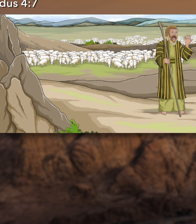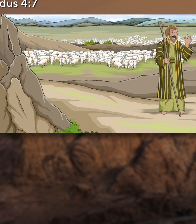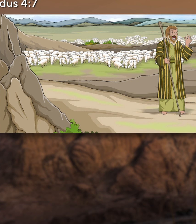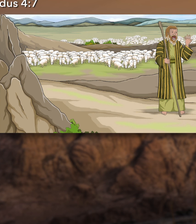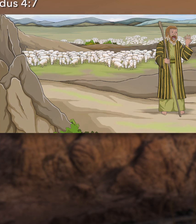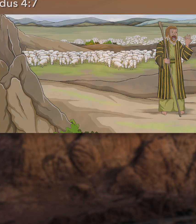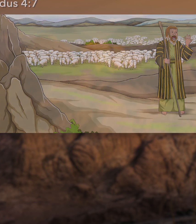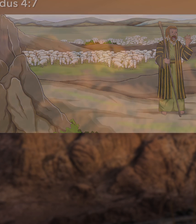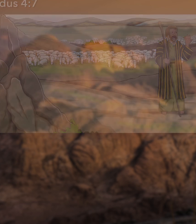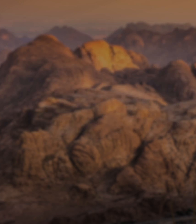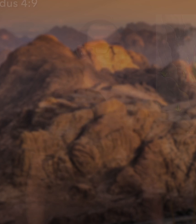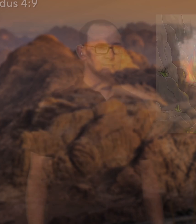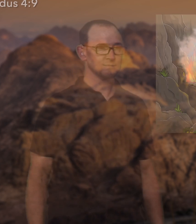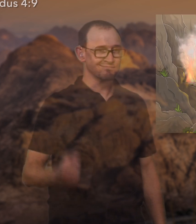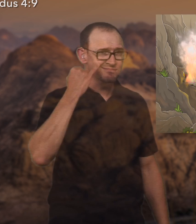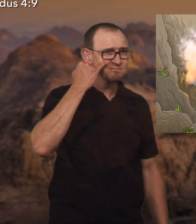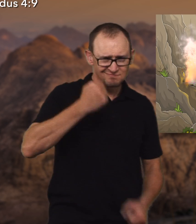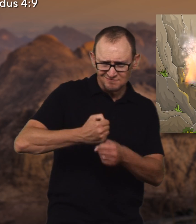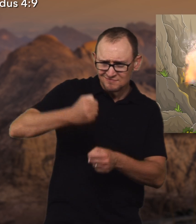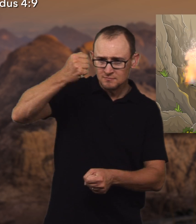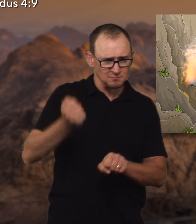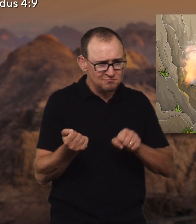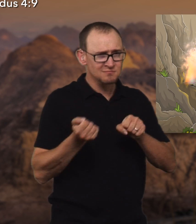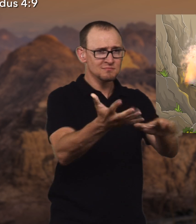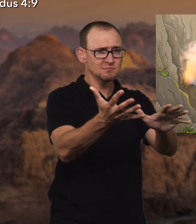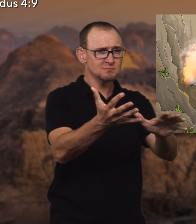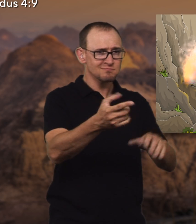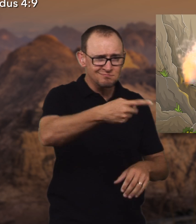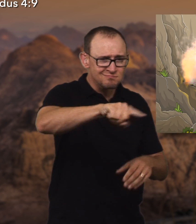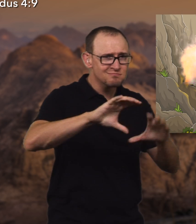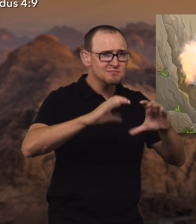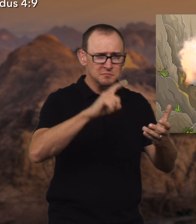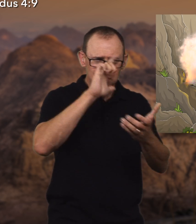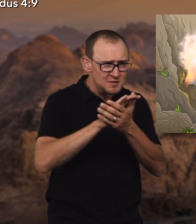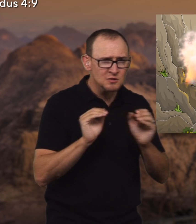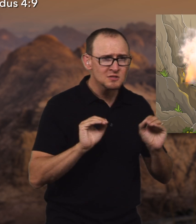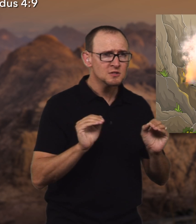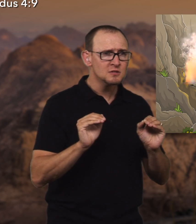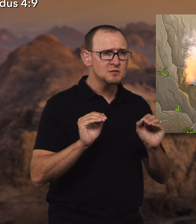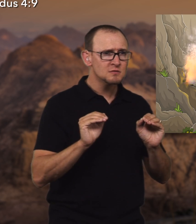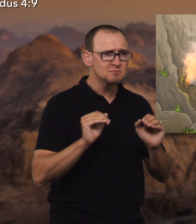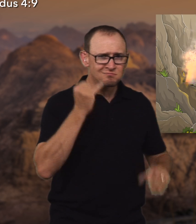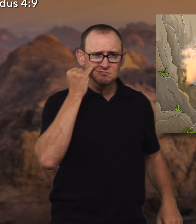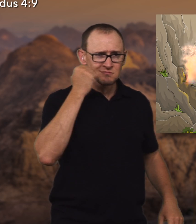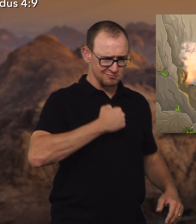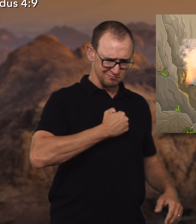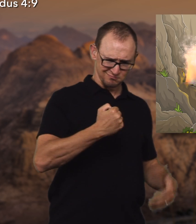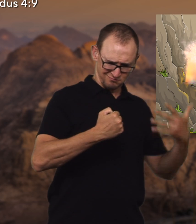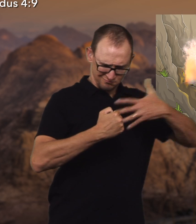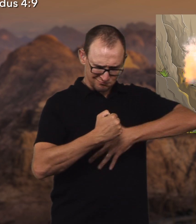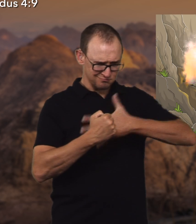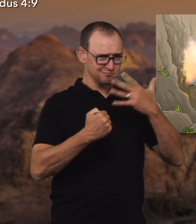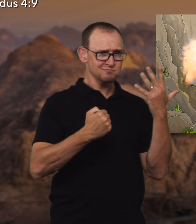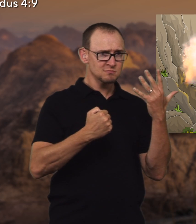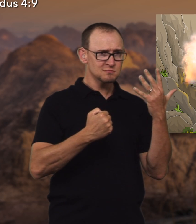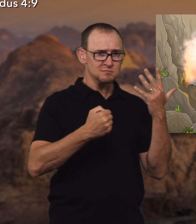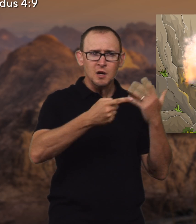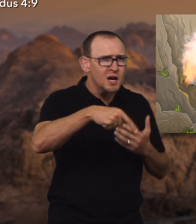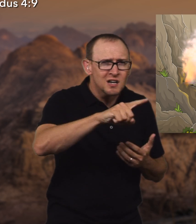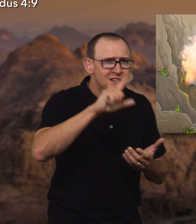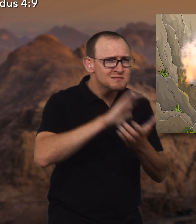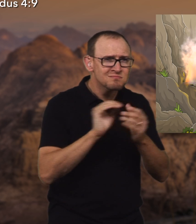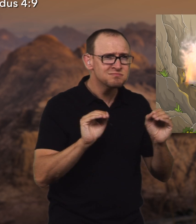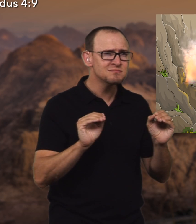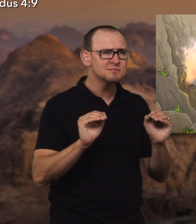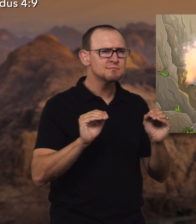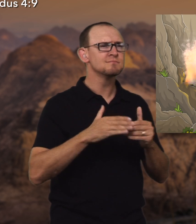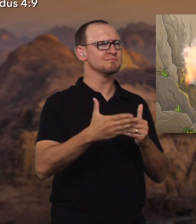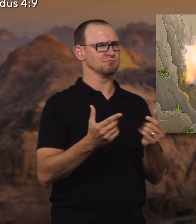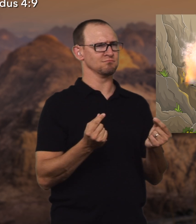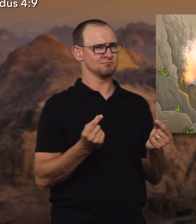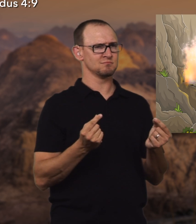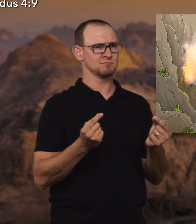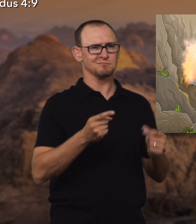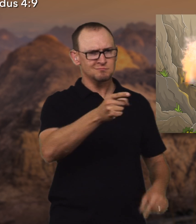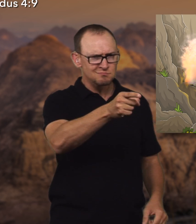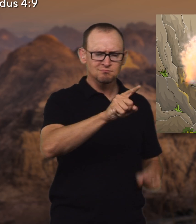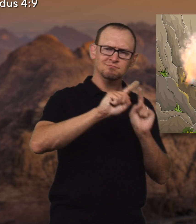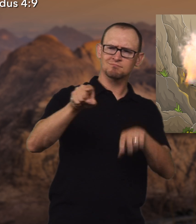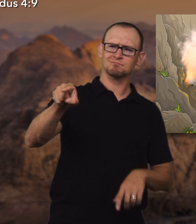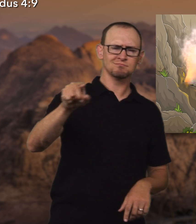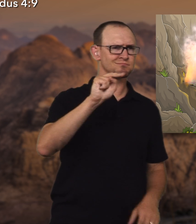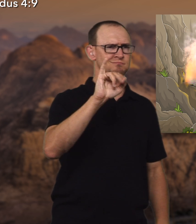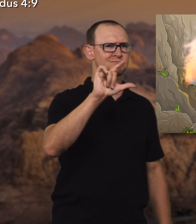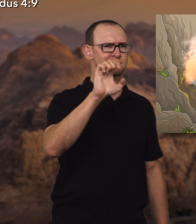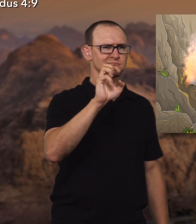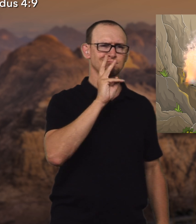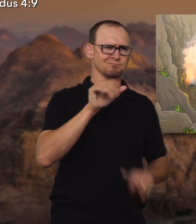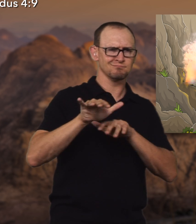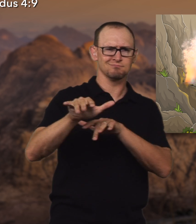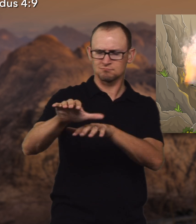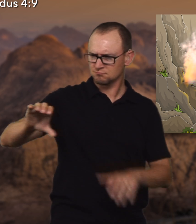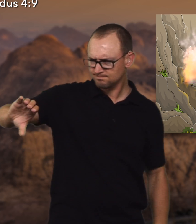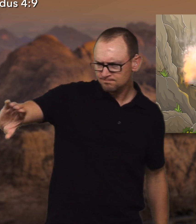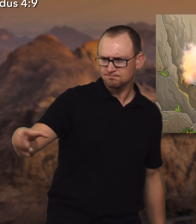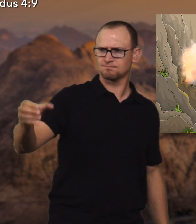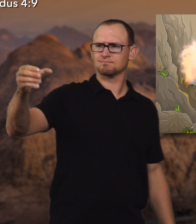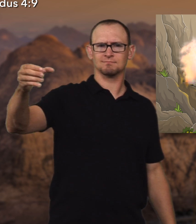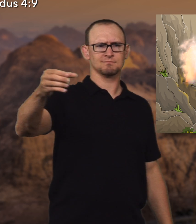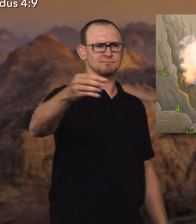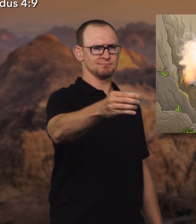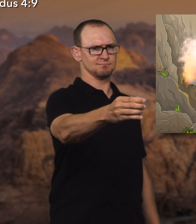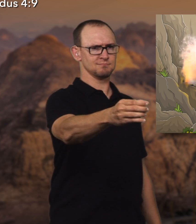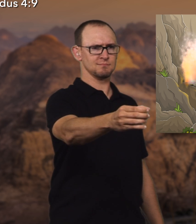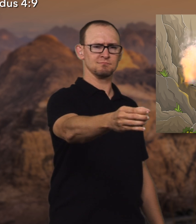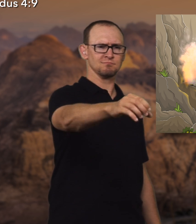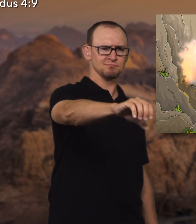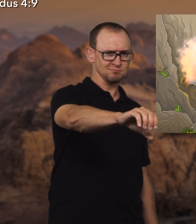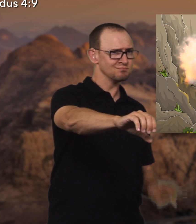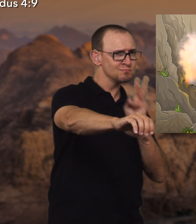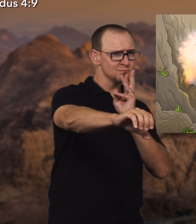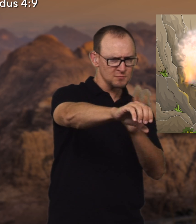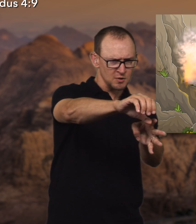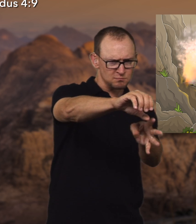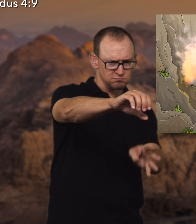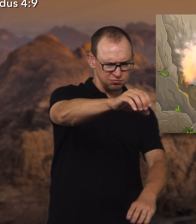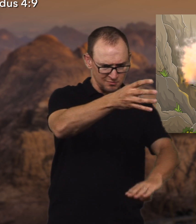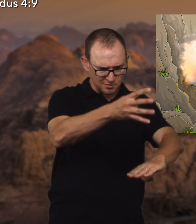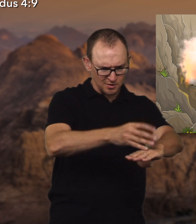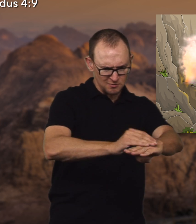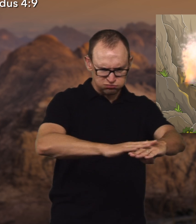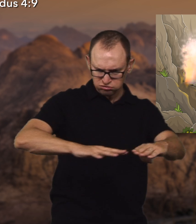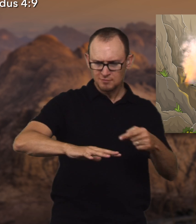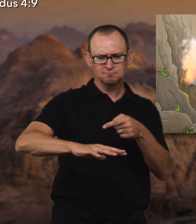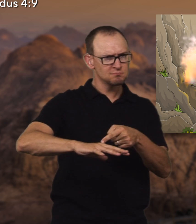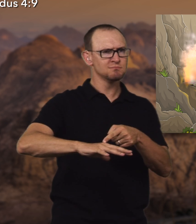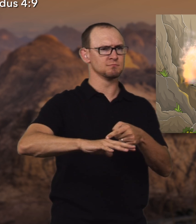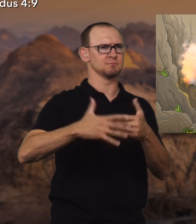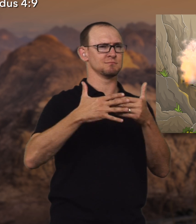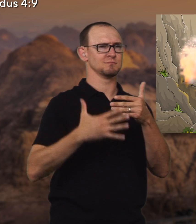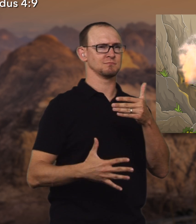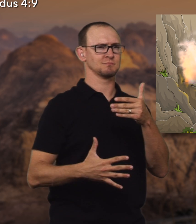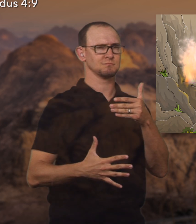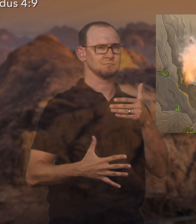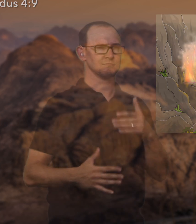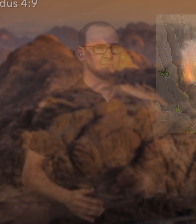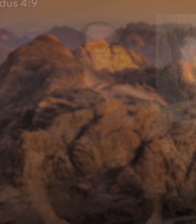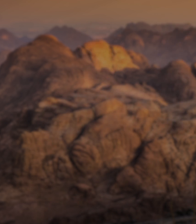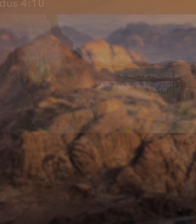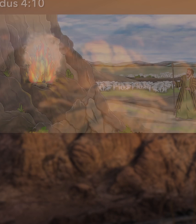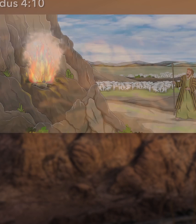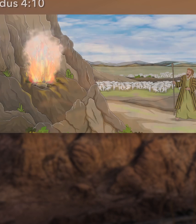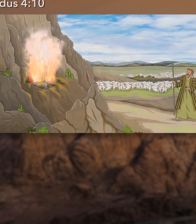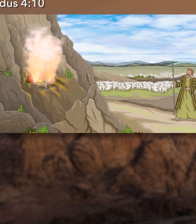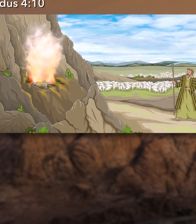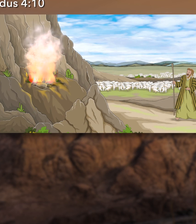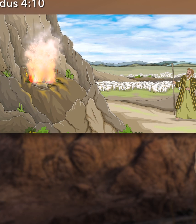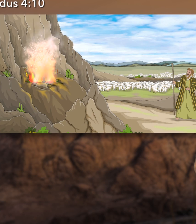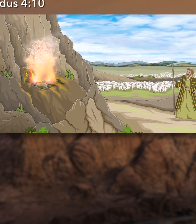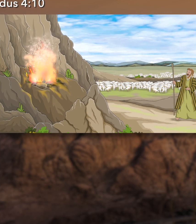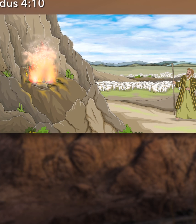But if they do not believe even these two signs or listen to your voice, take some water from the Nile and pour it on the dry ground. Then the water you take from the Nile will become blood on the ground.”